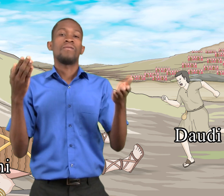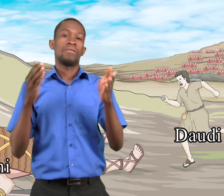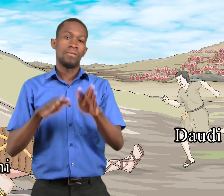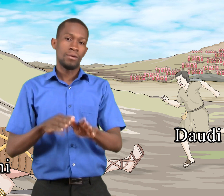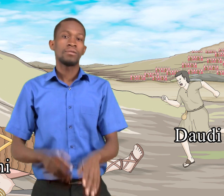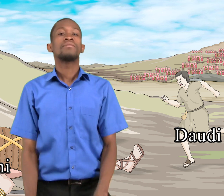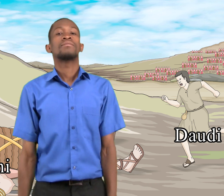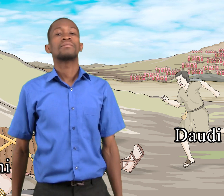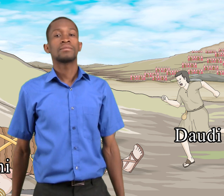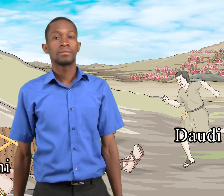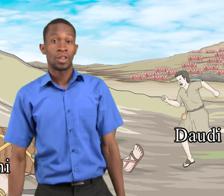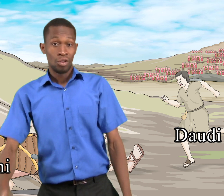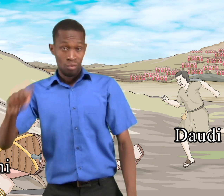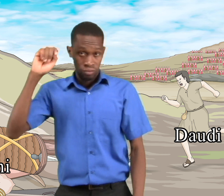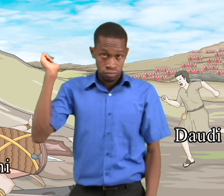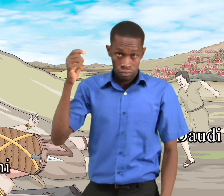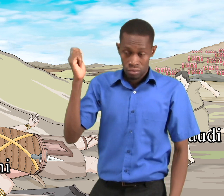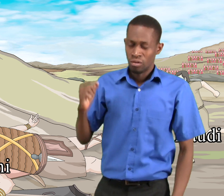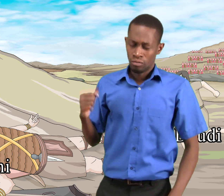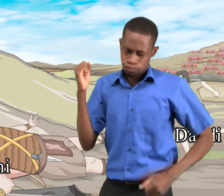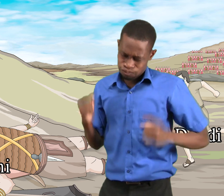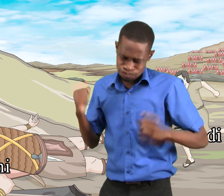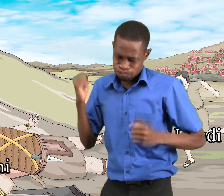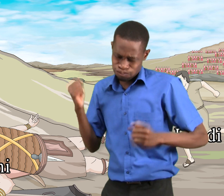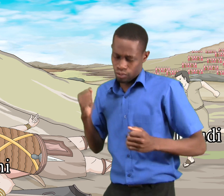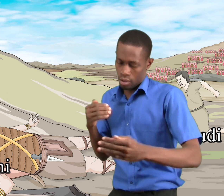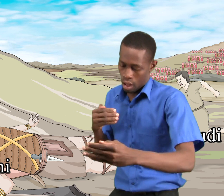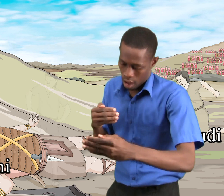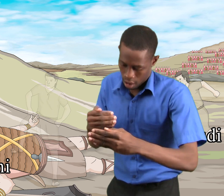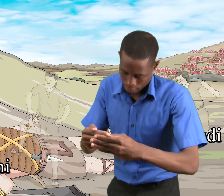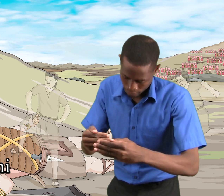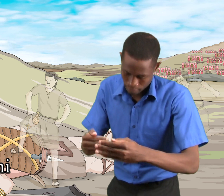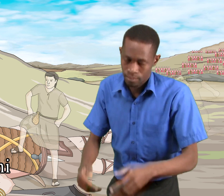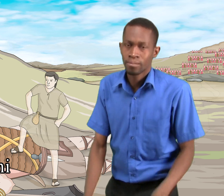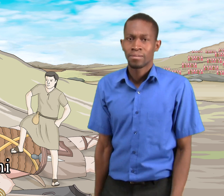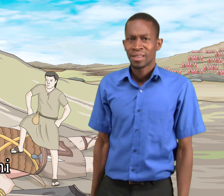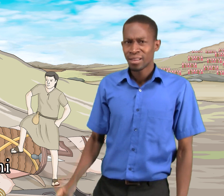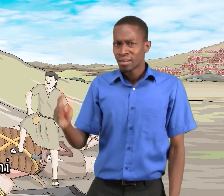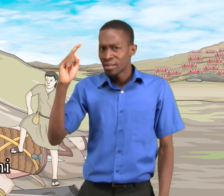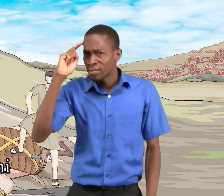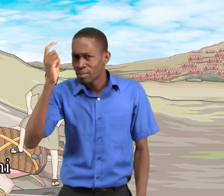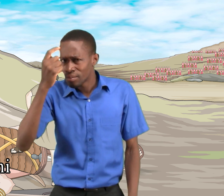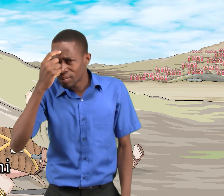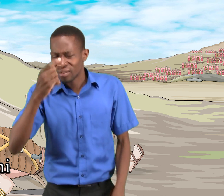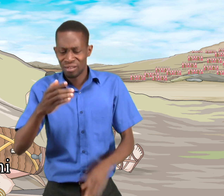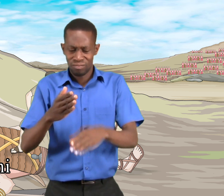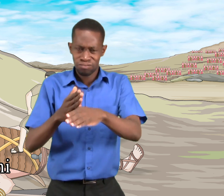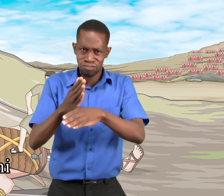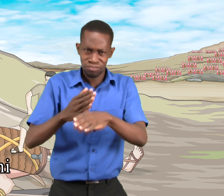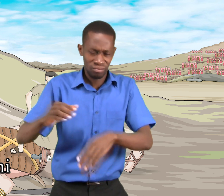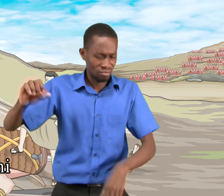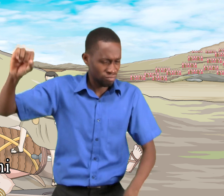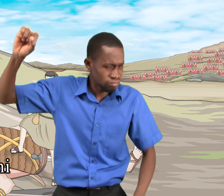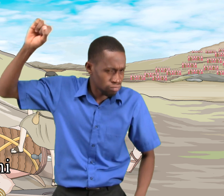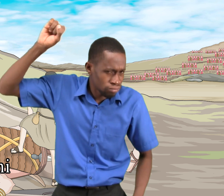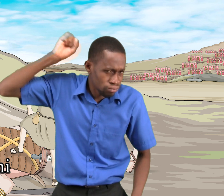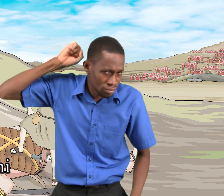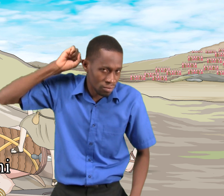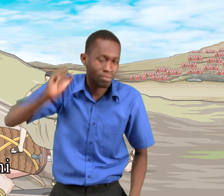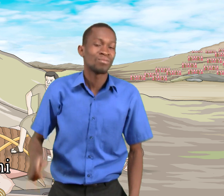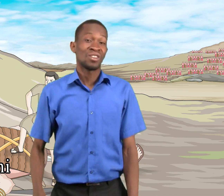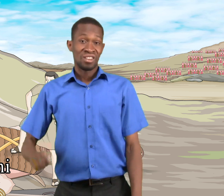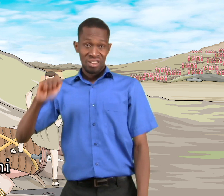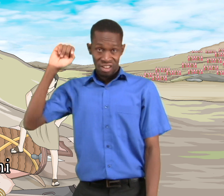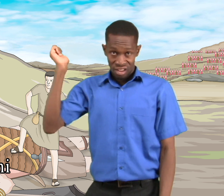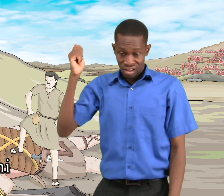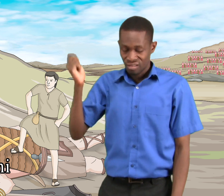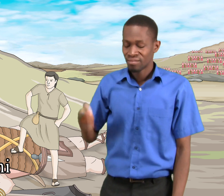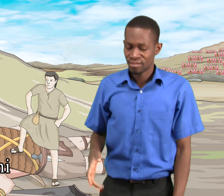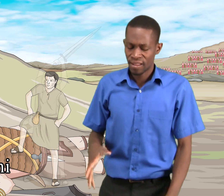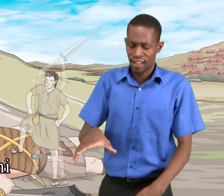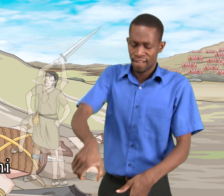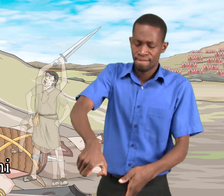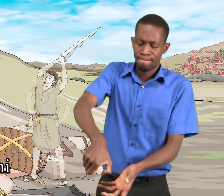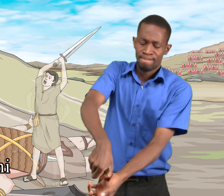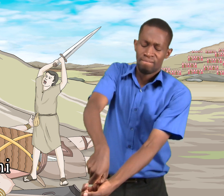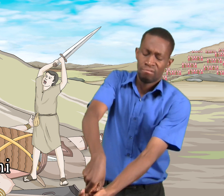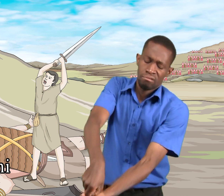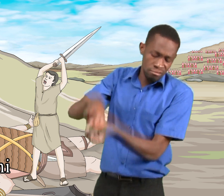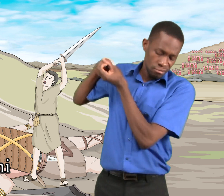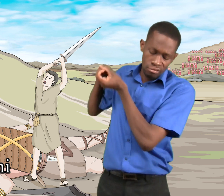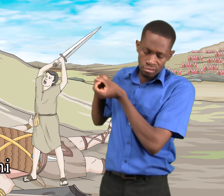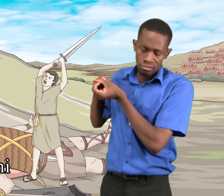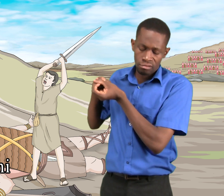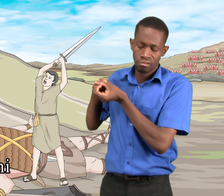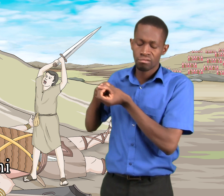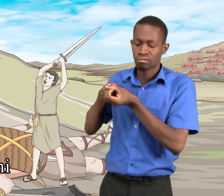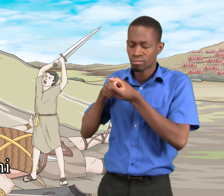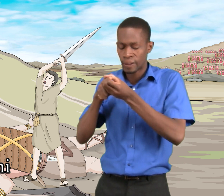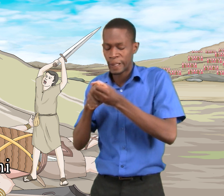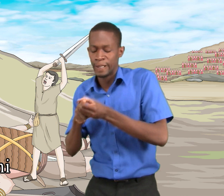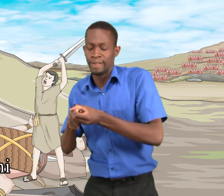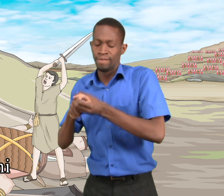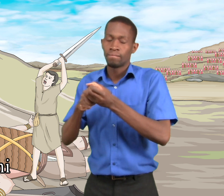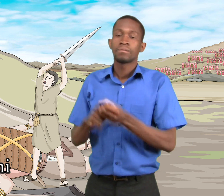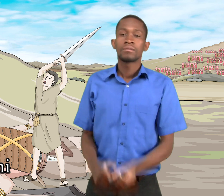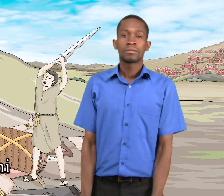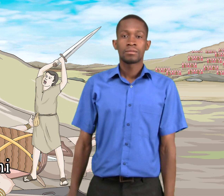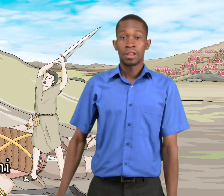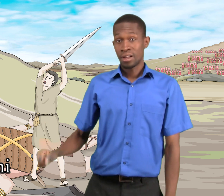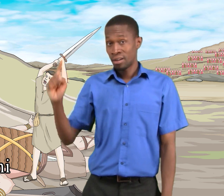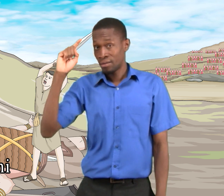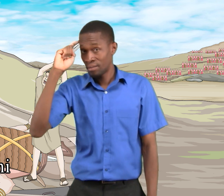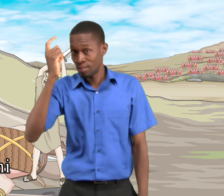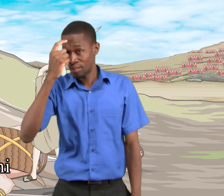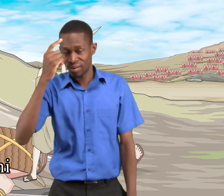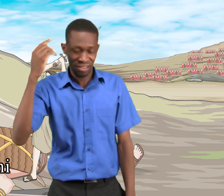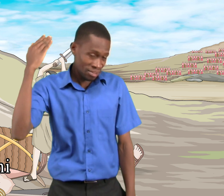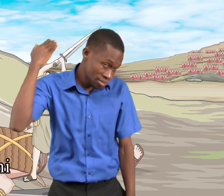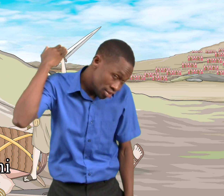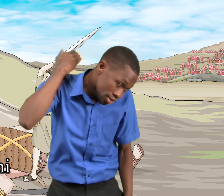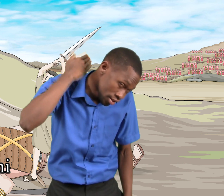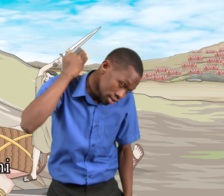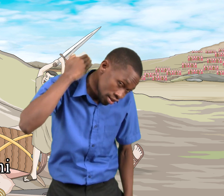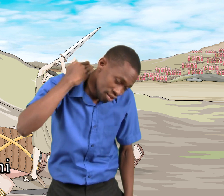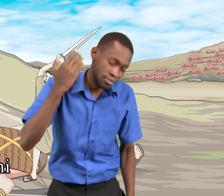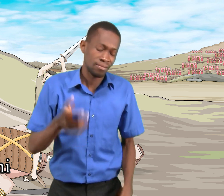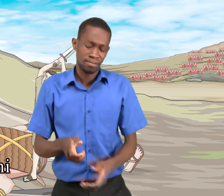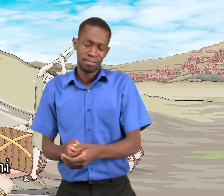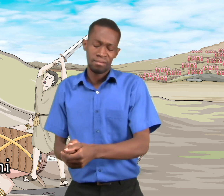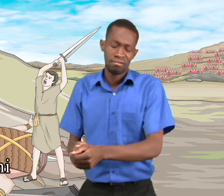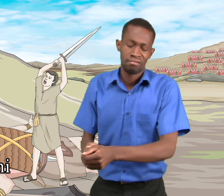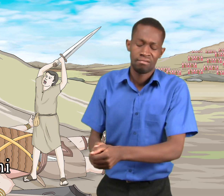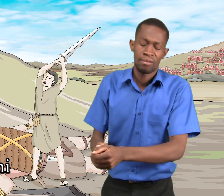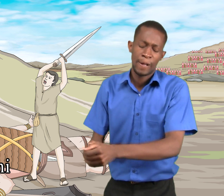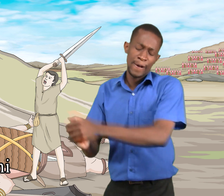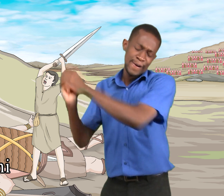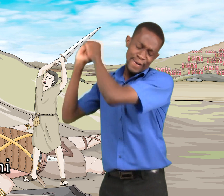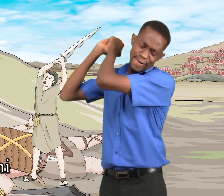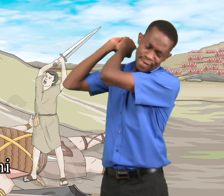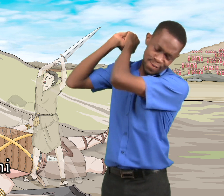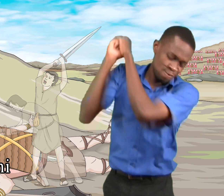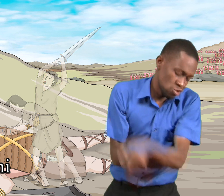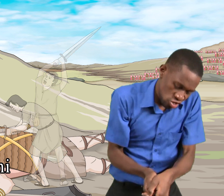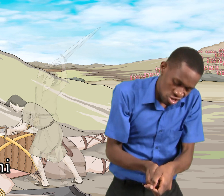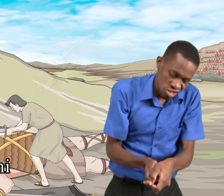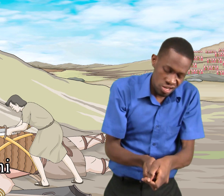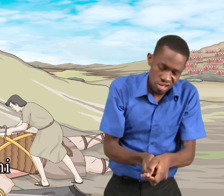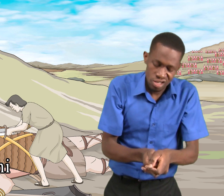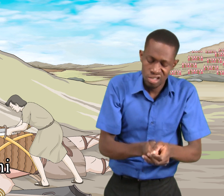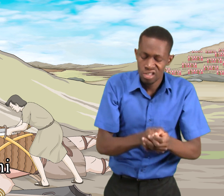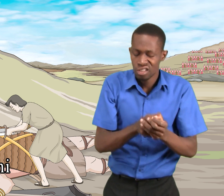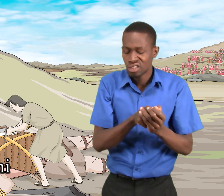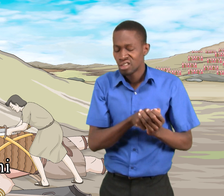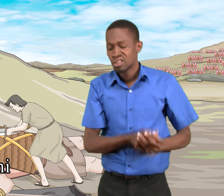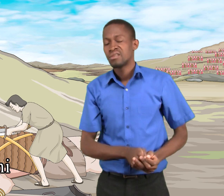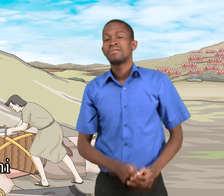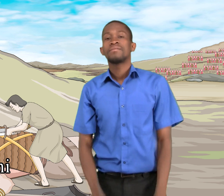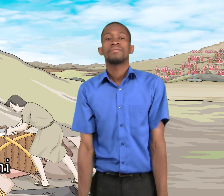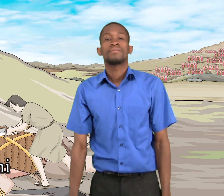David ran and stood over him. He grabbed the Philistine’s sword and pulled it from its sheath and killed him;